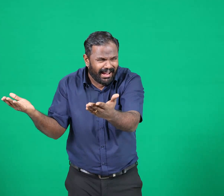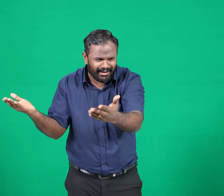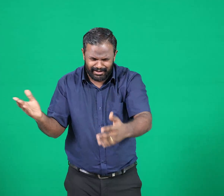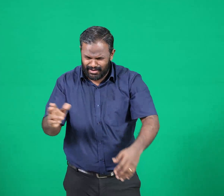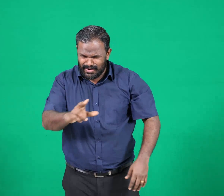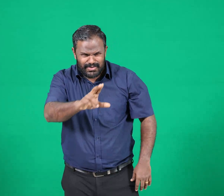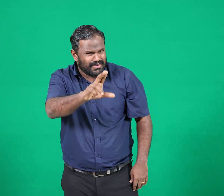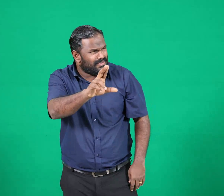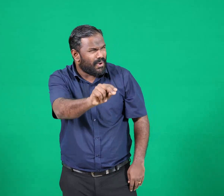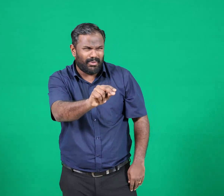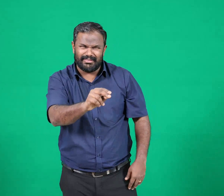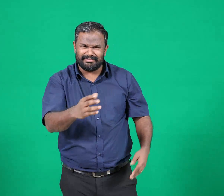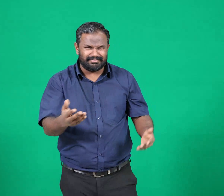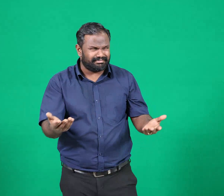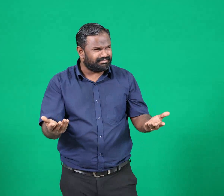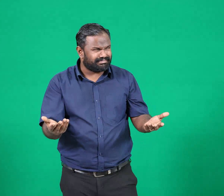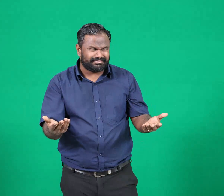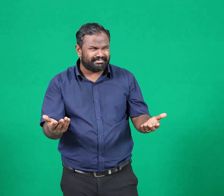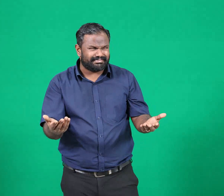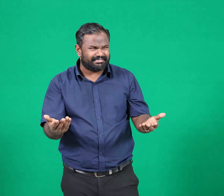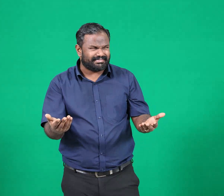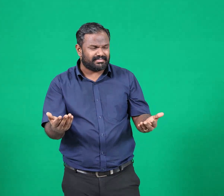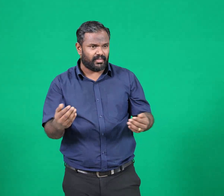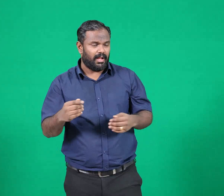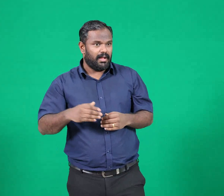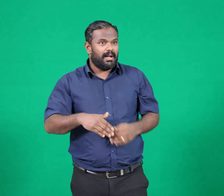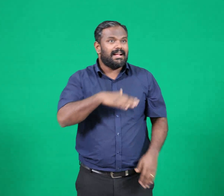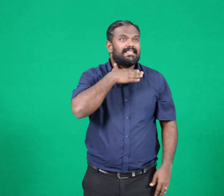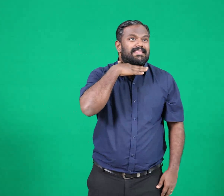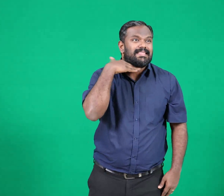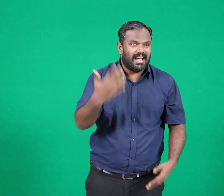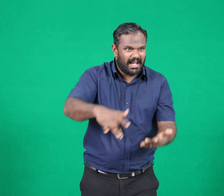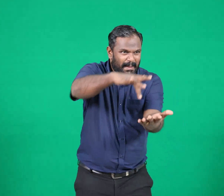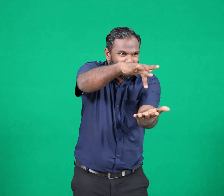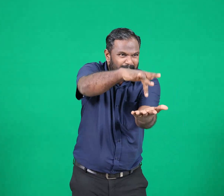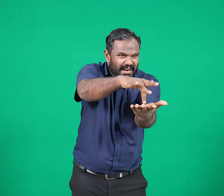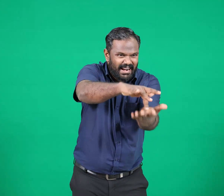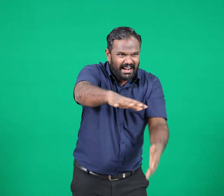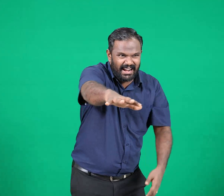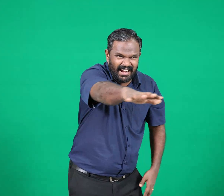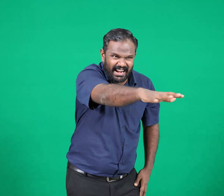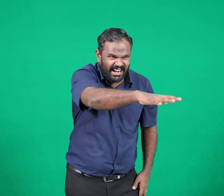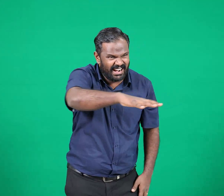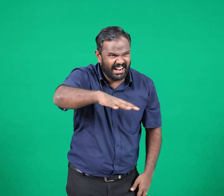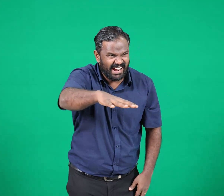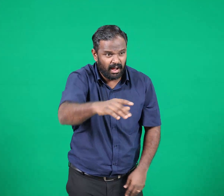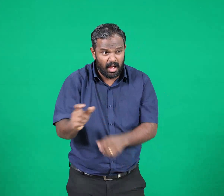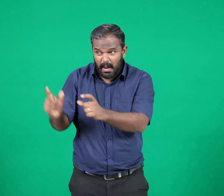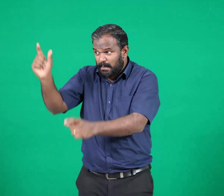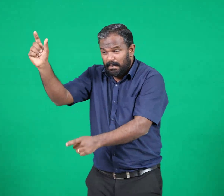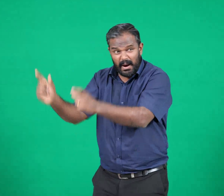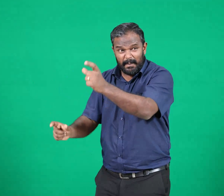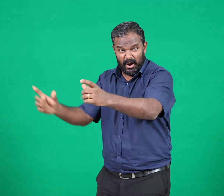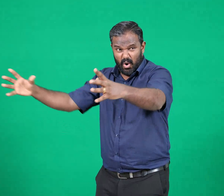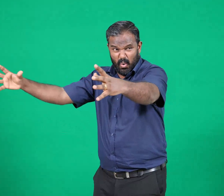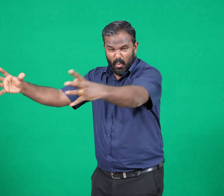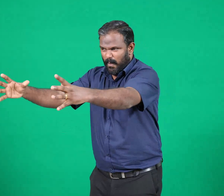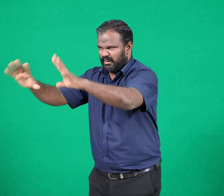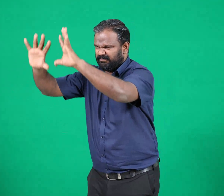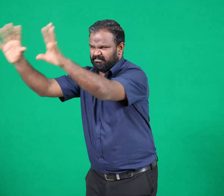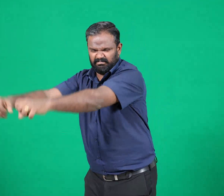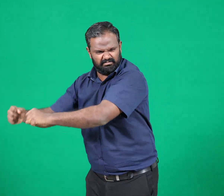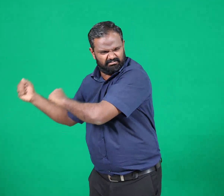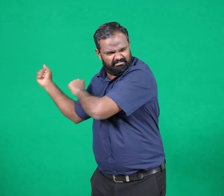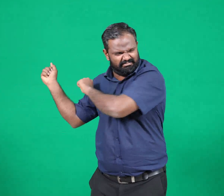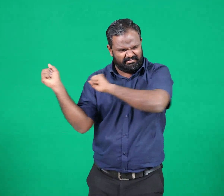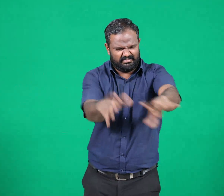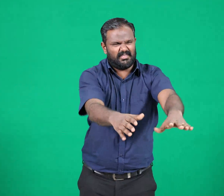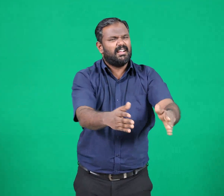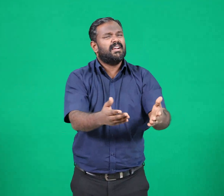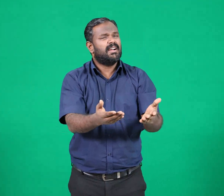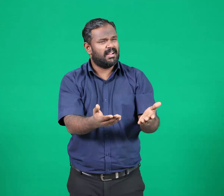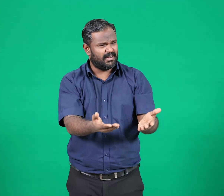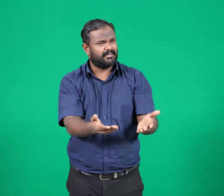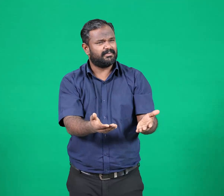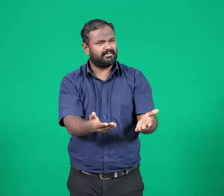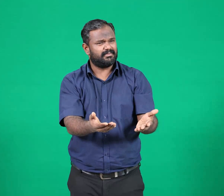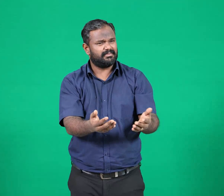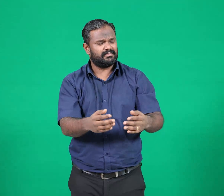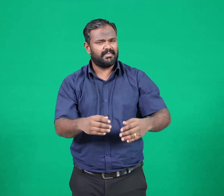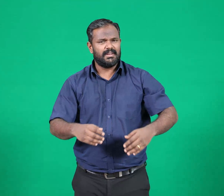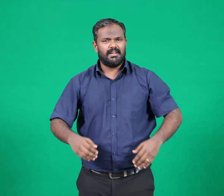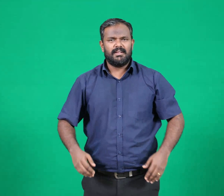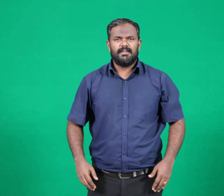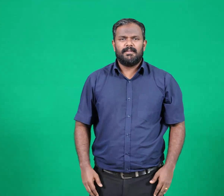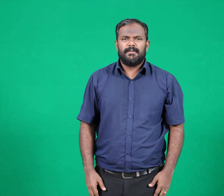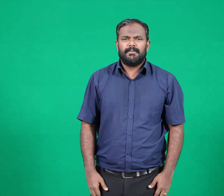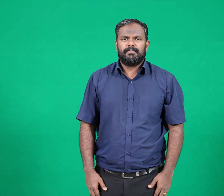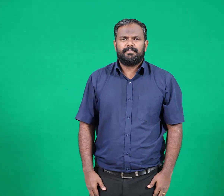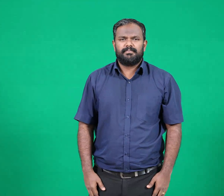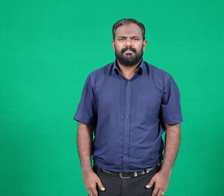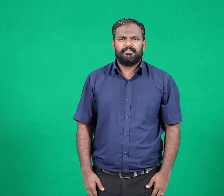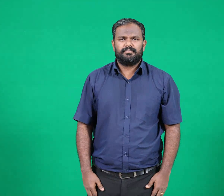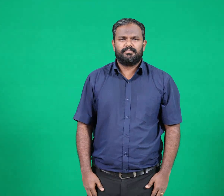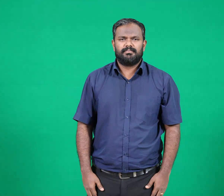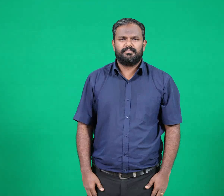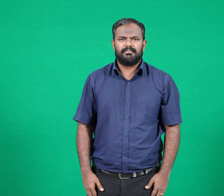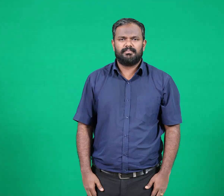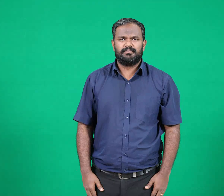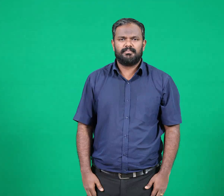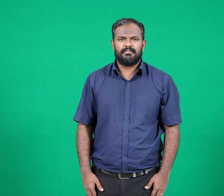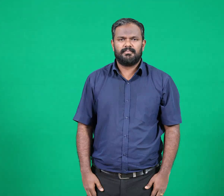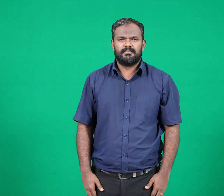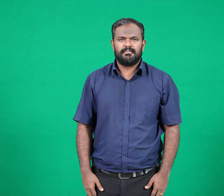No, you will be brought down to Hades!